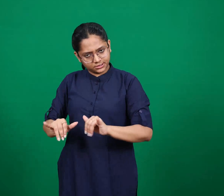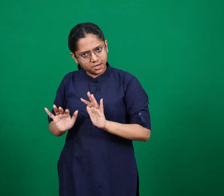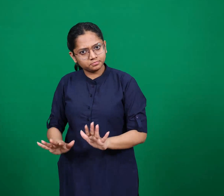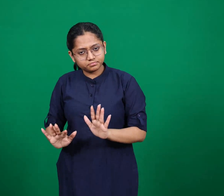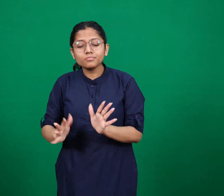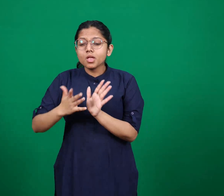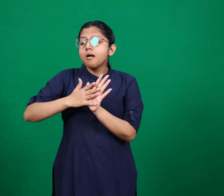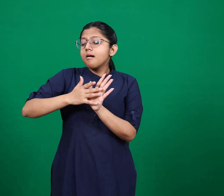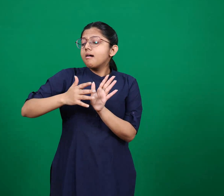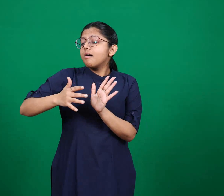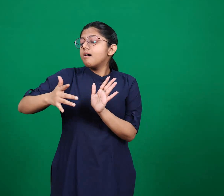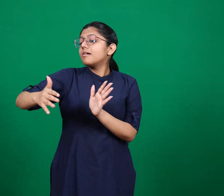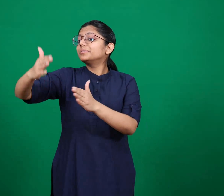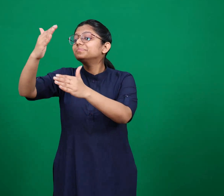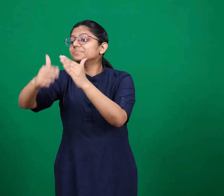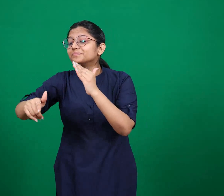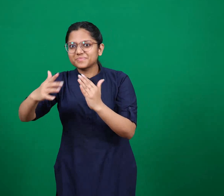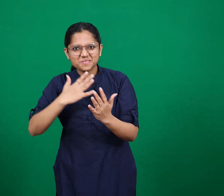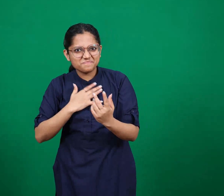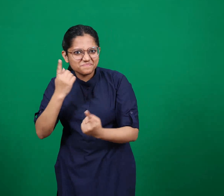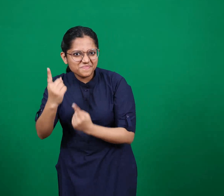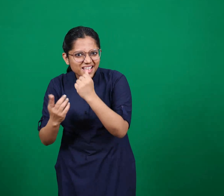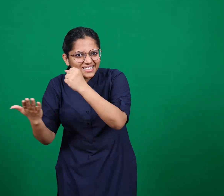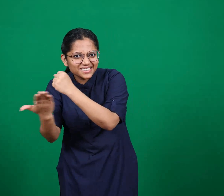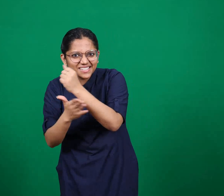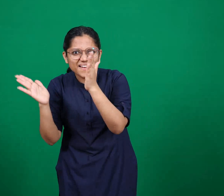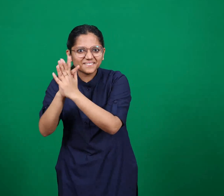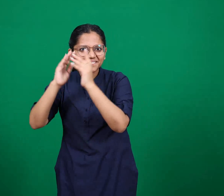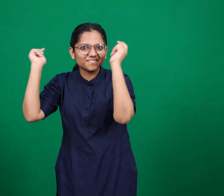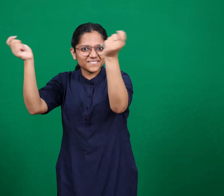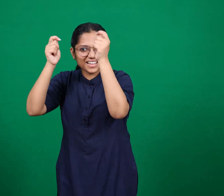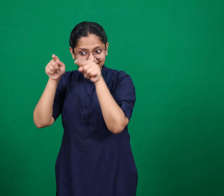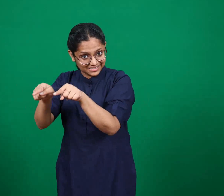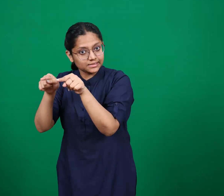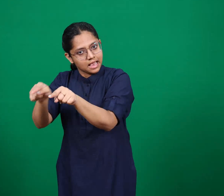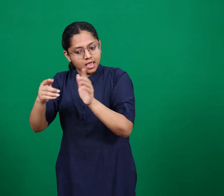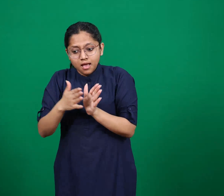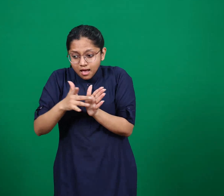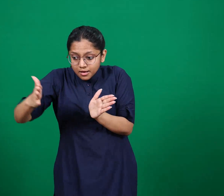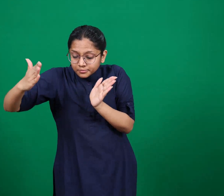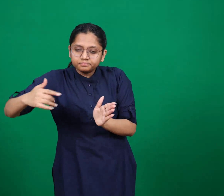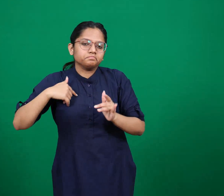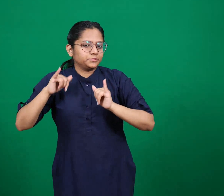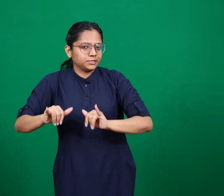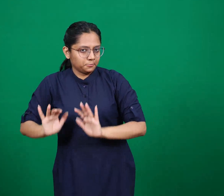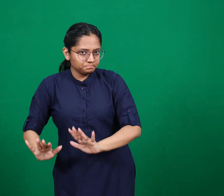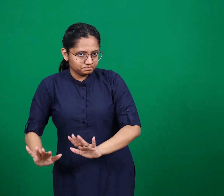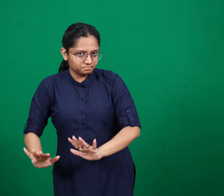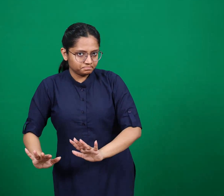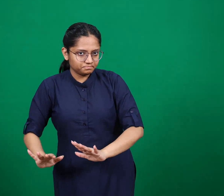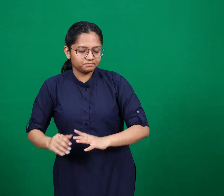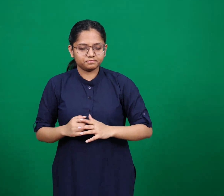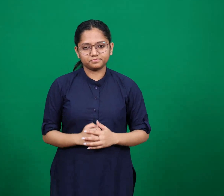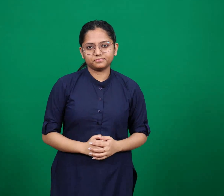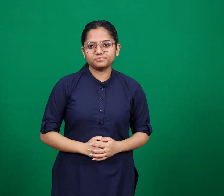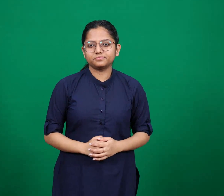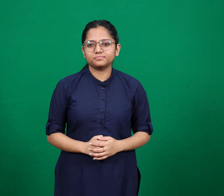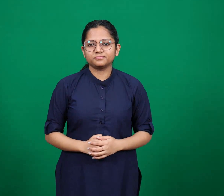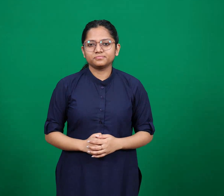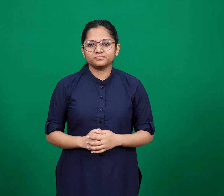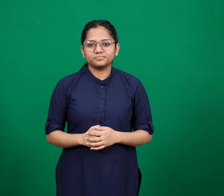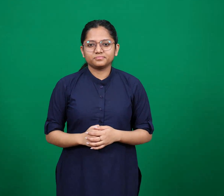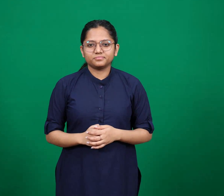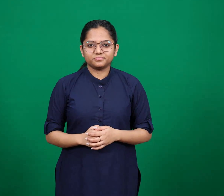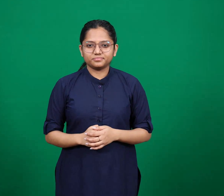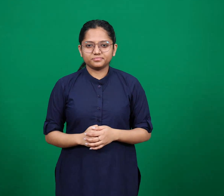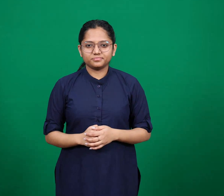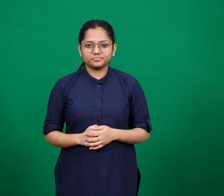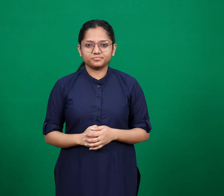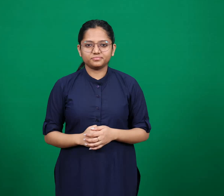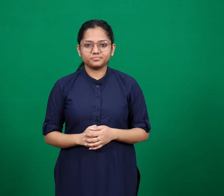But I will stay in Ephesus until Pentecost,